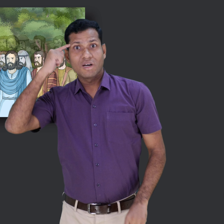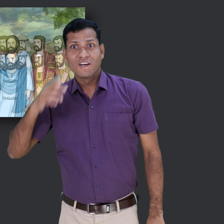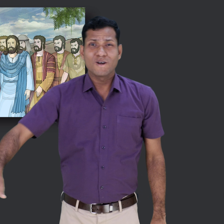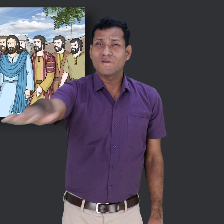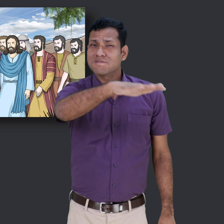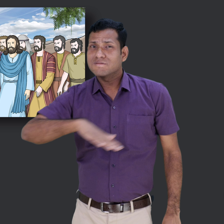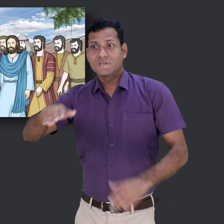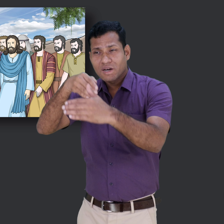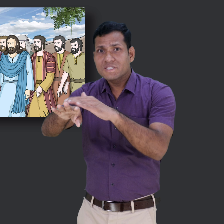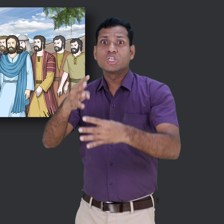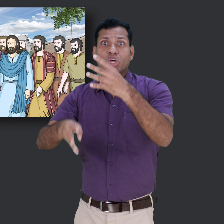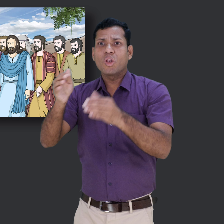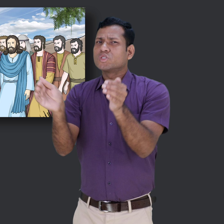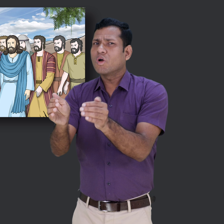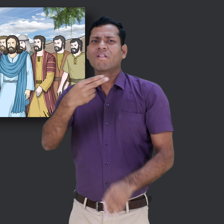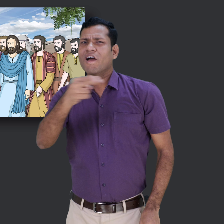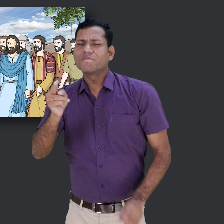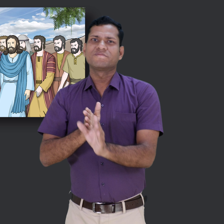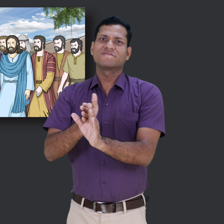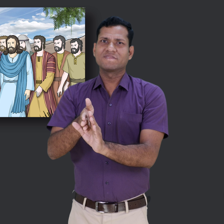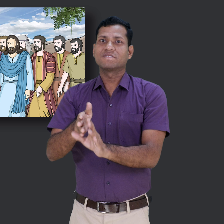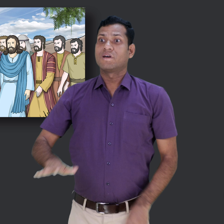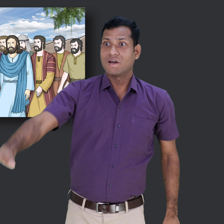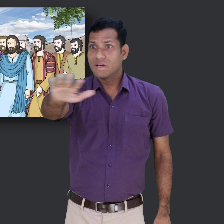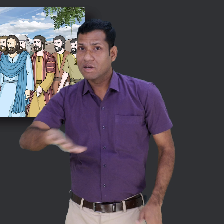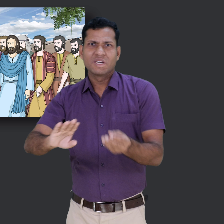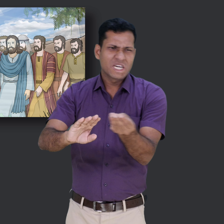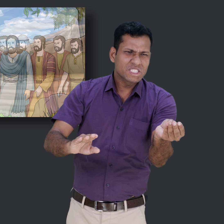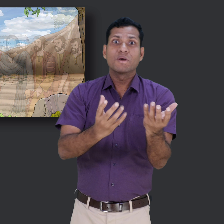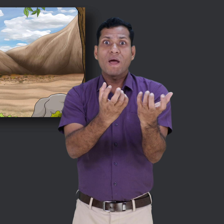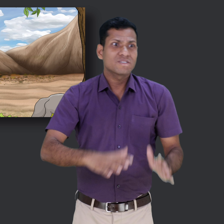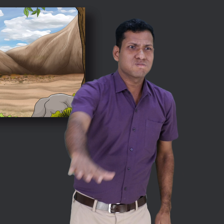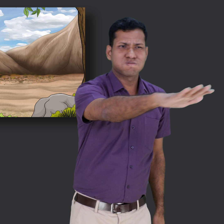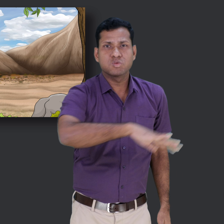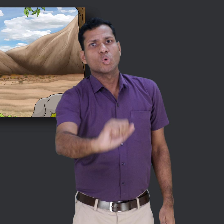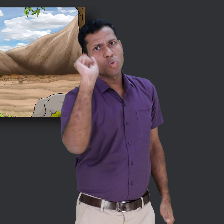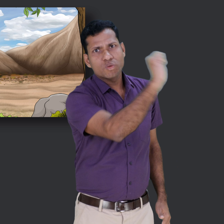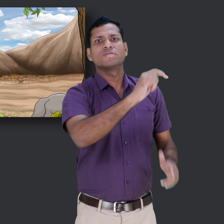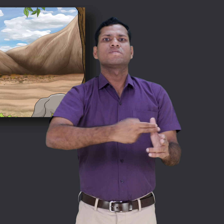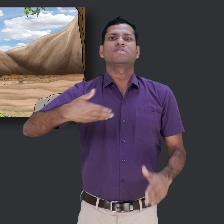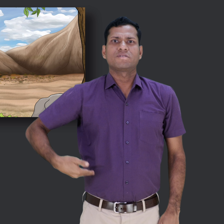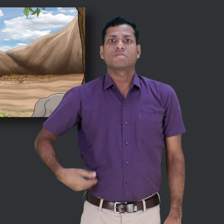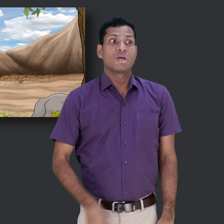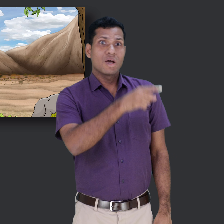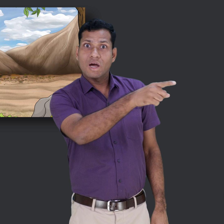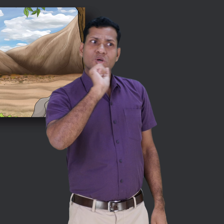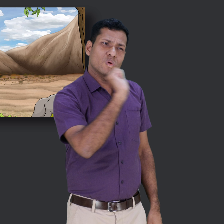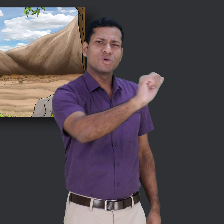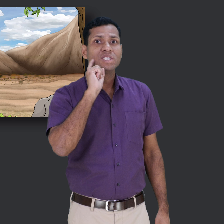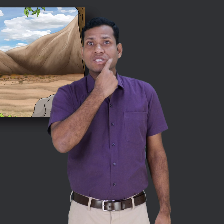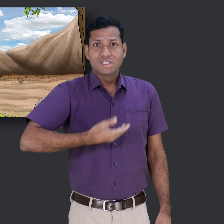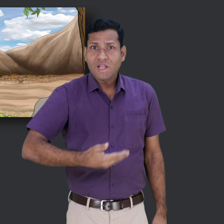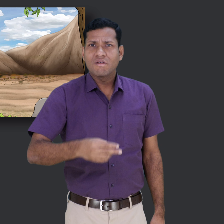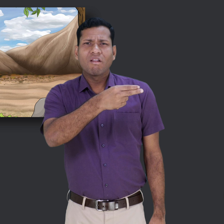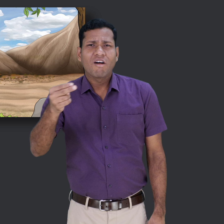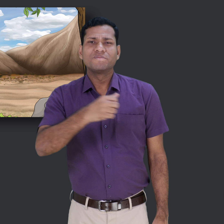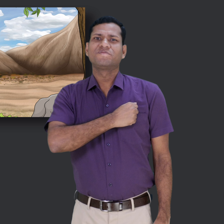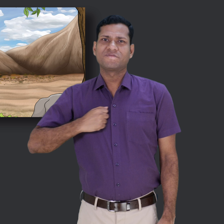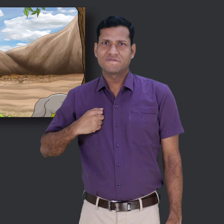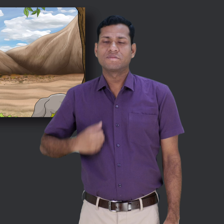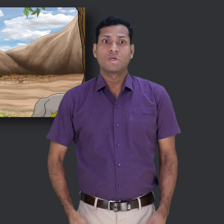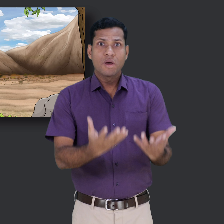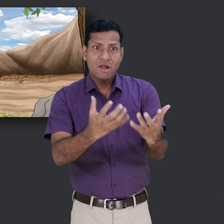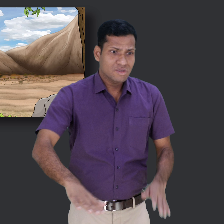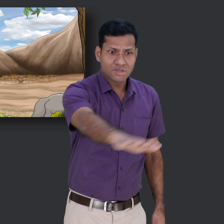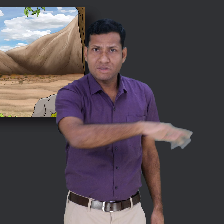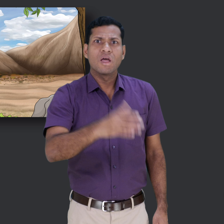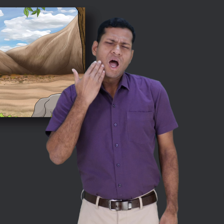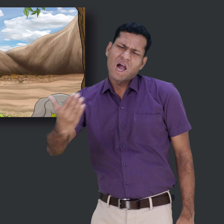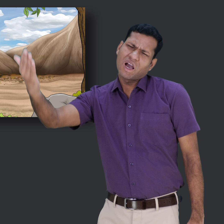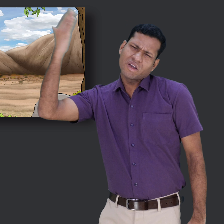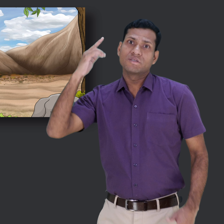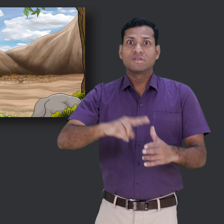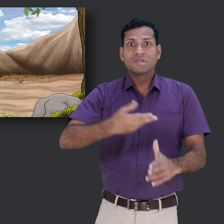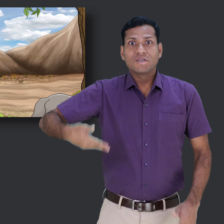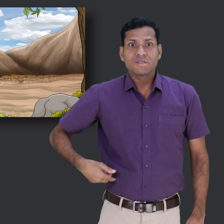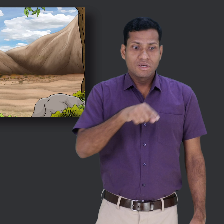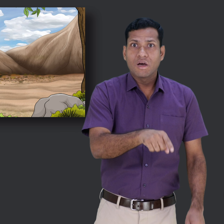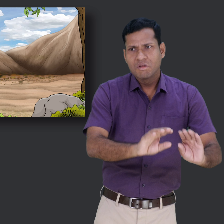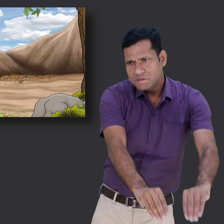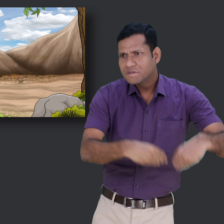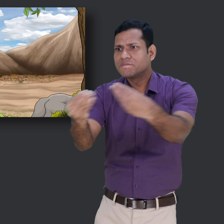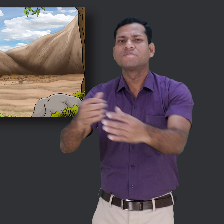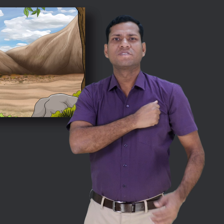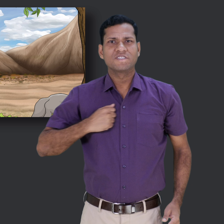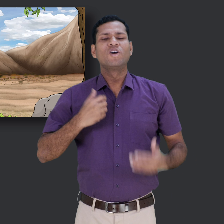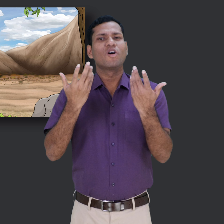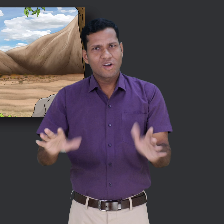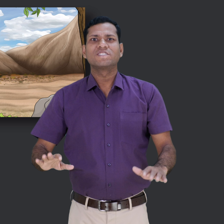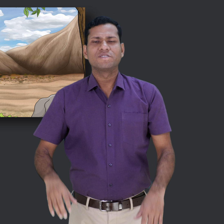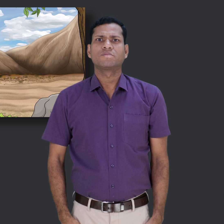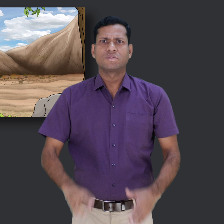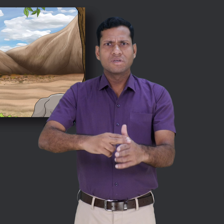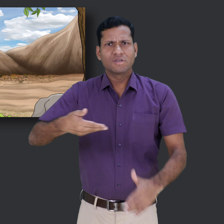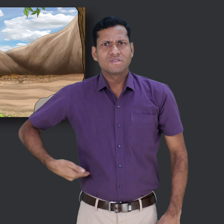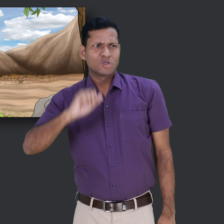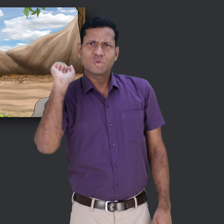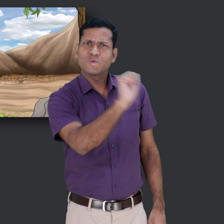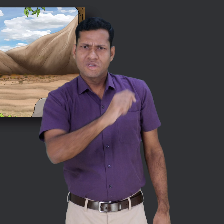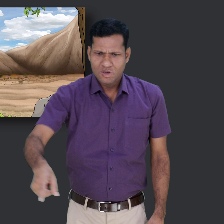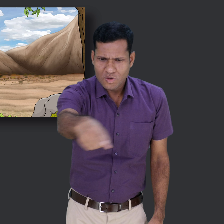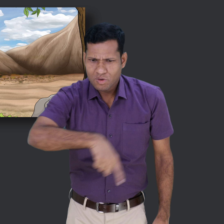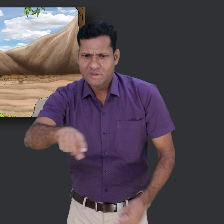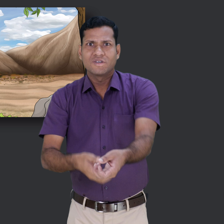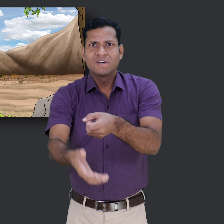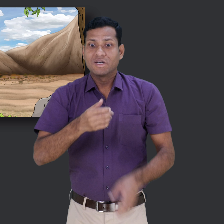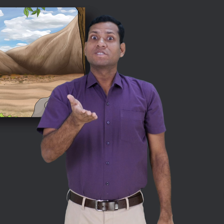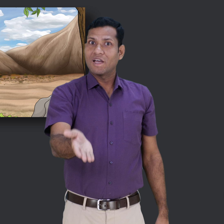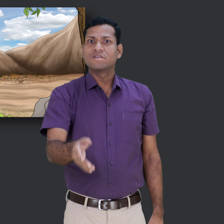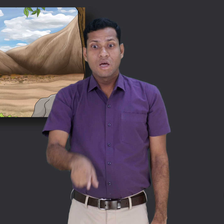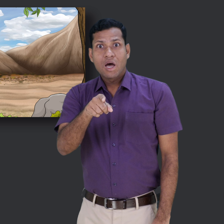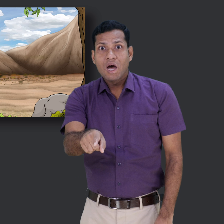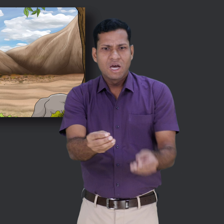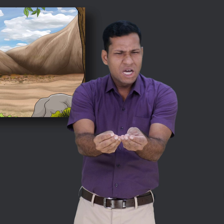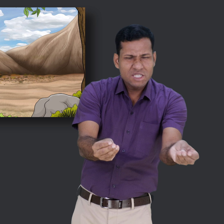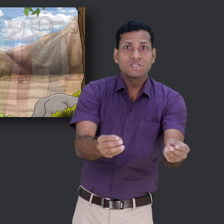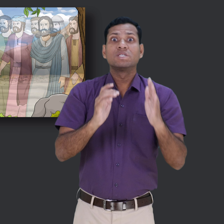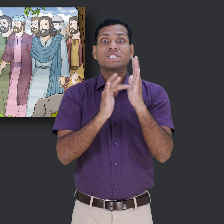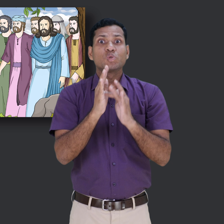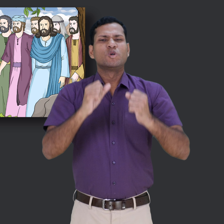So He came to a town of Samaria called Sychar, near the plot of ground that Jacob had given to his son Joseph.